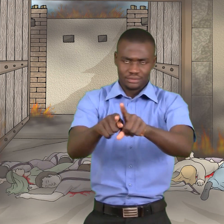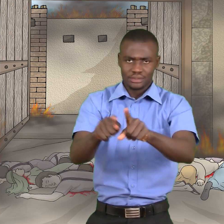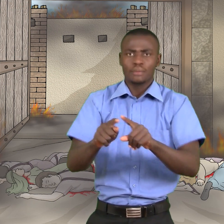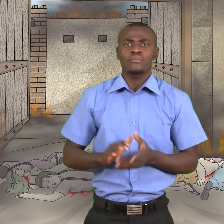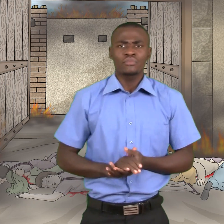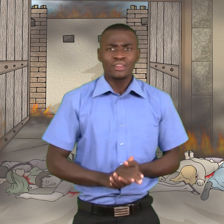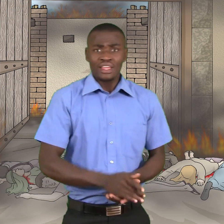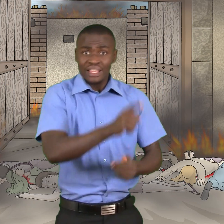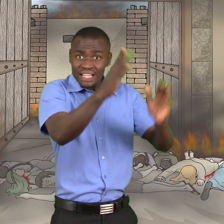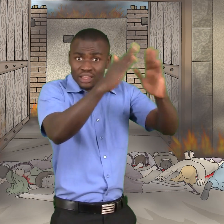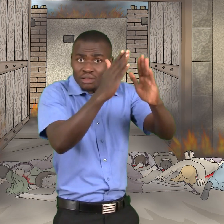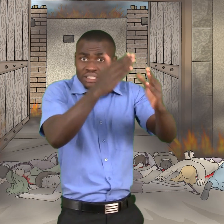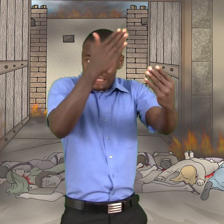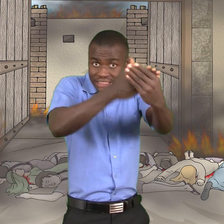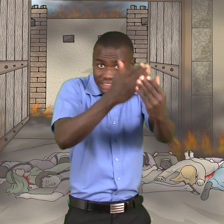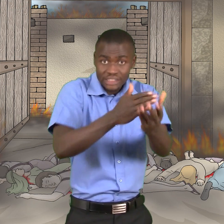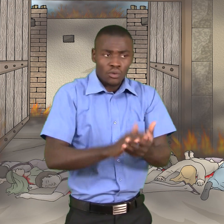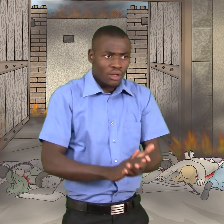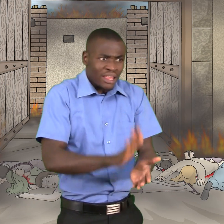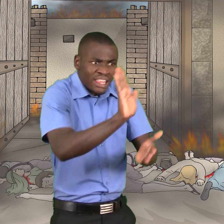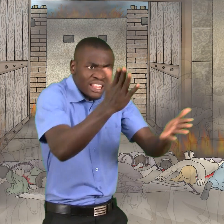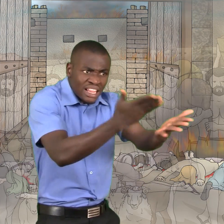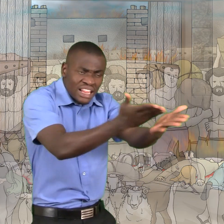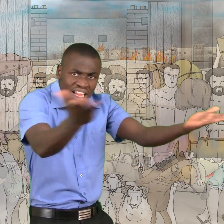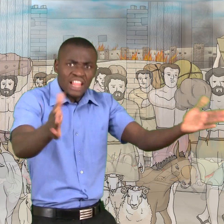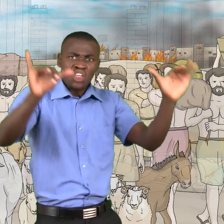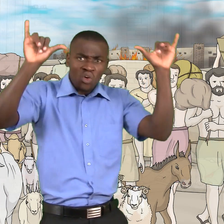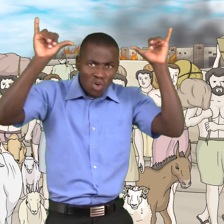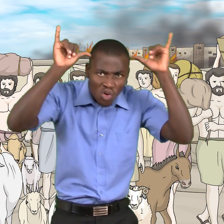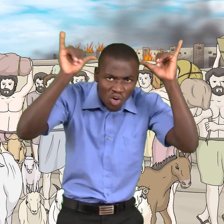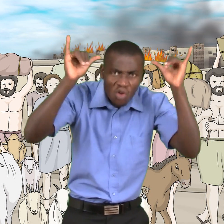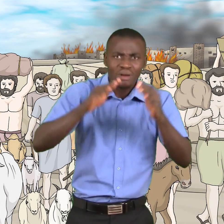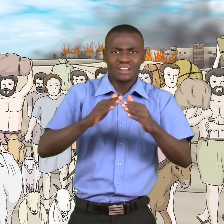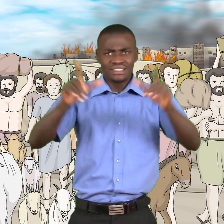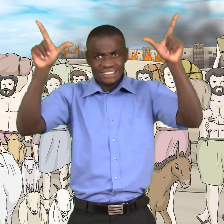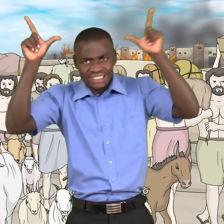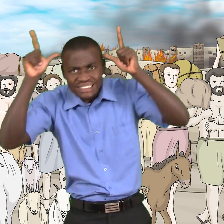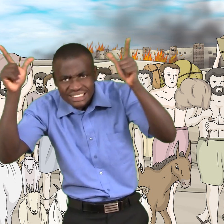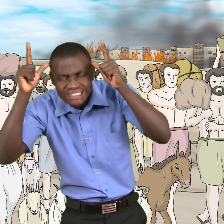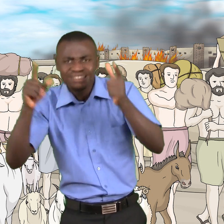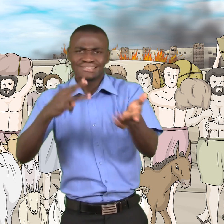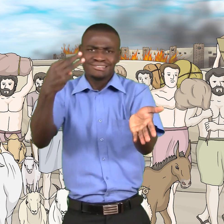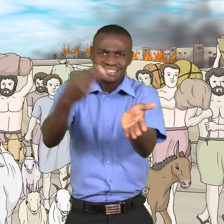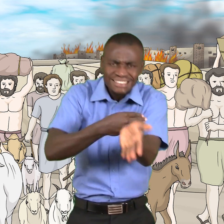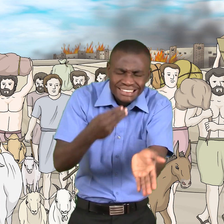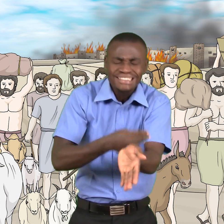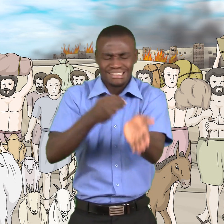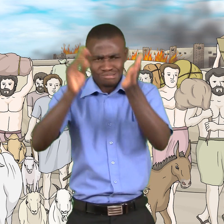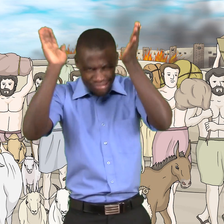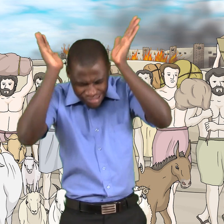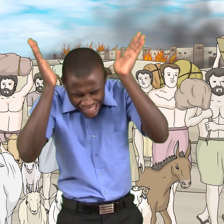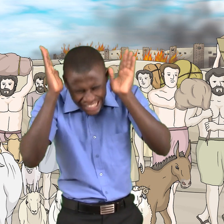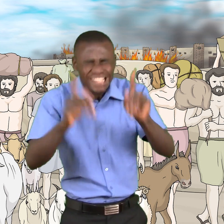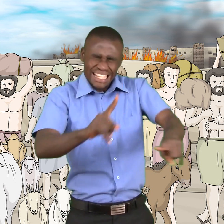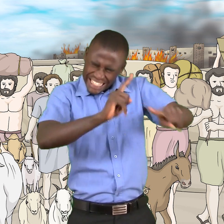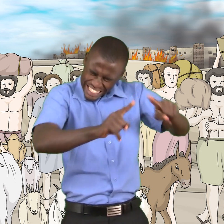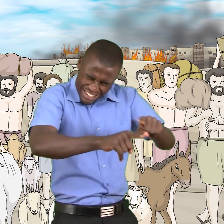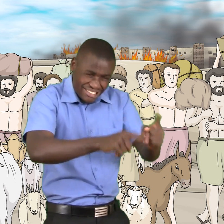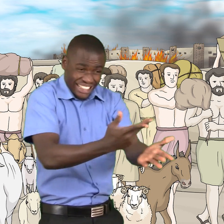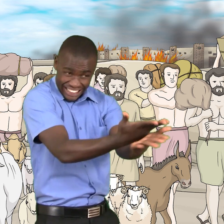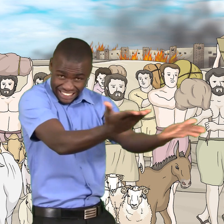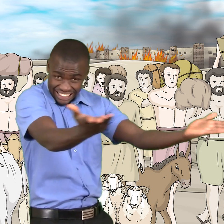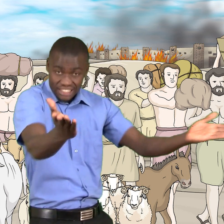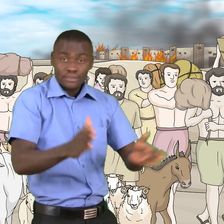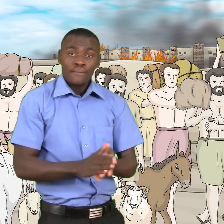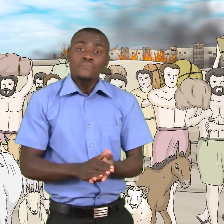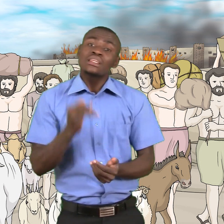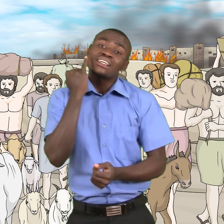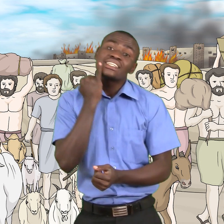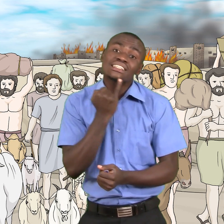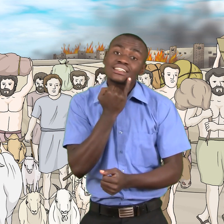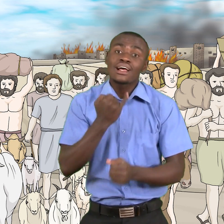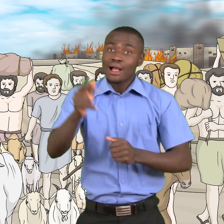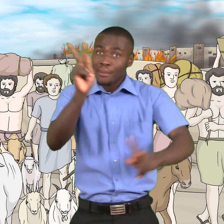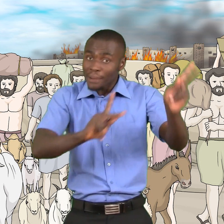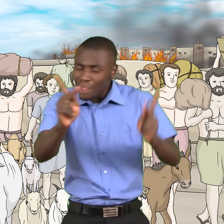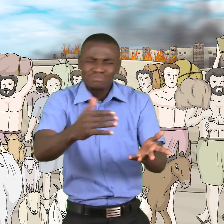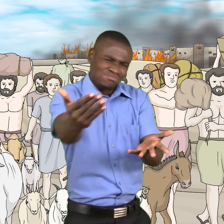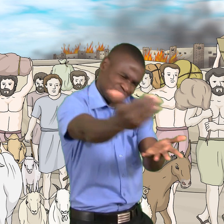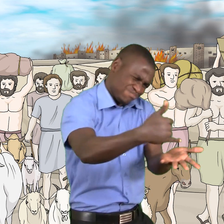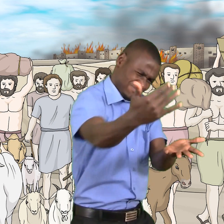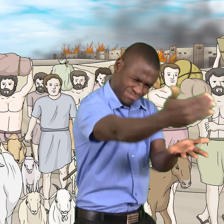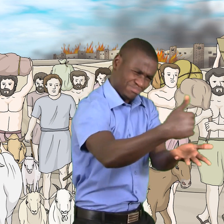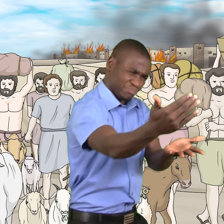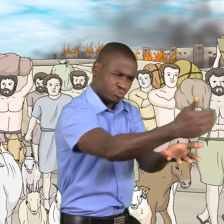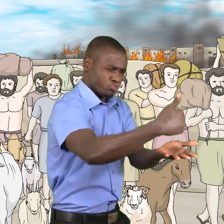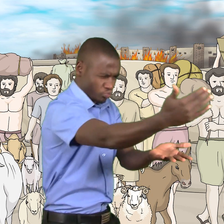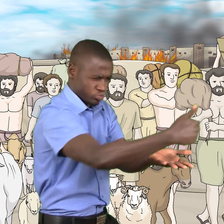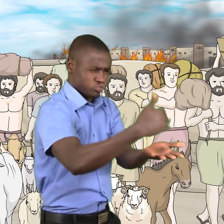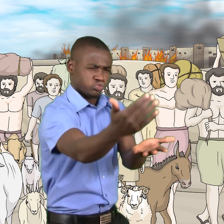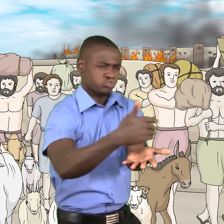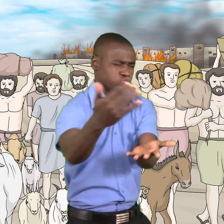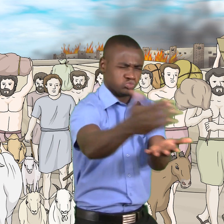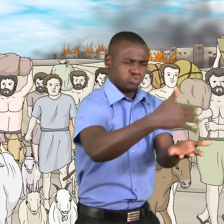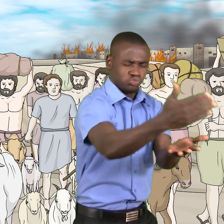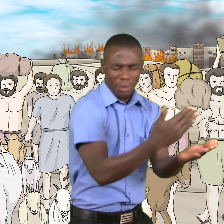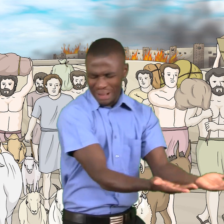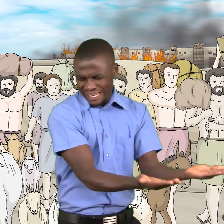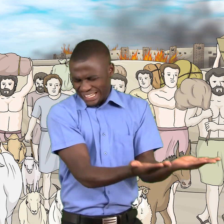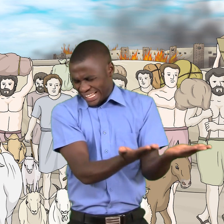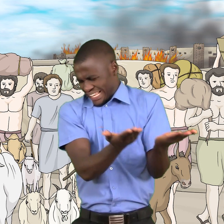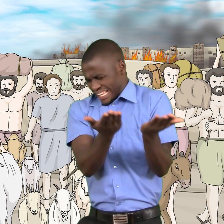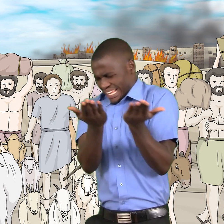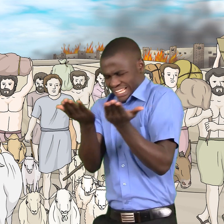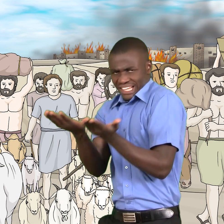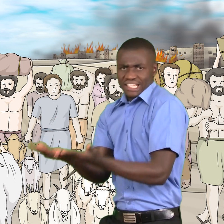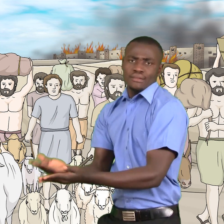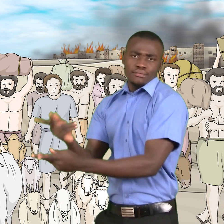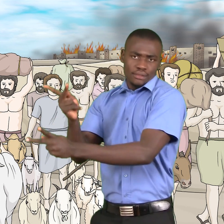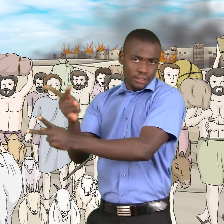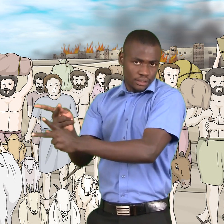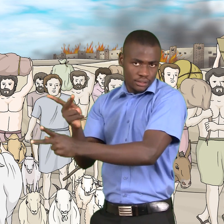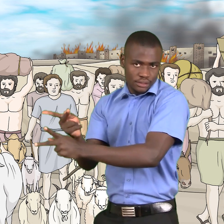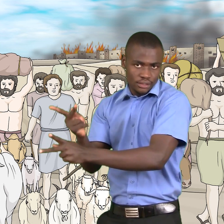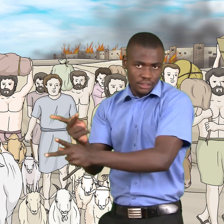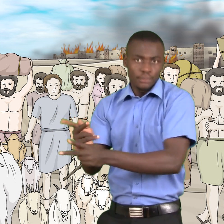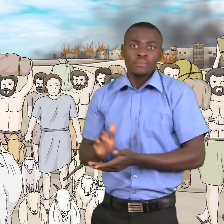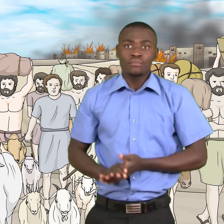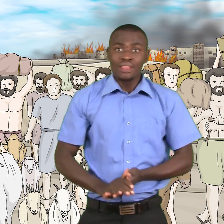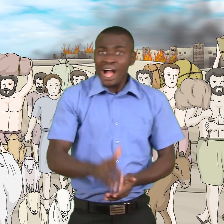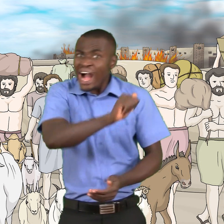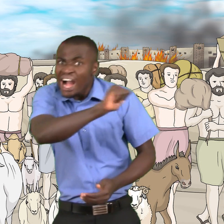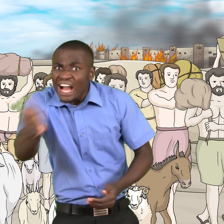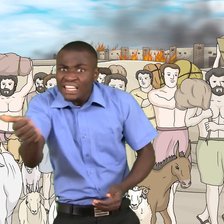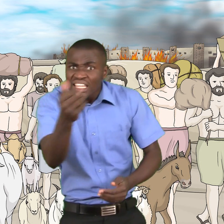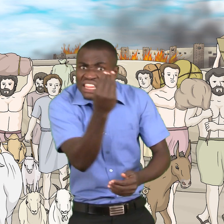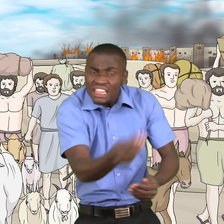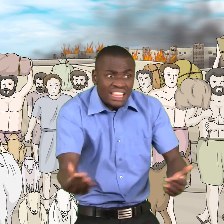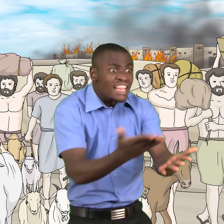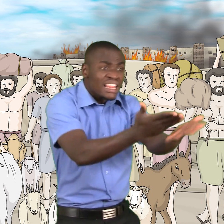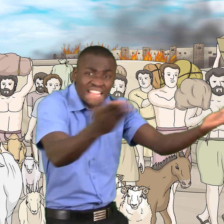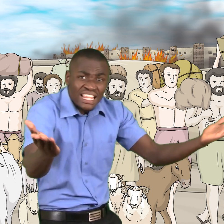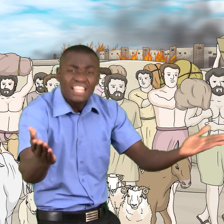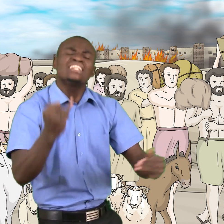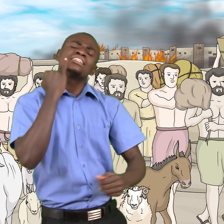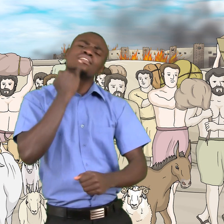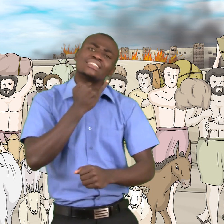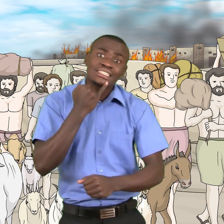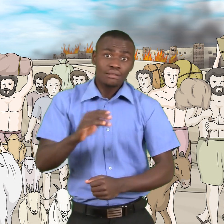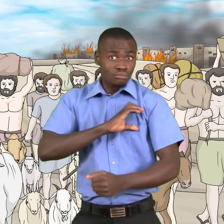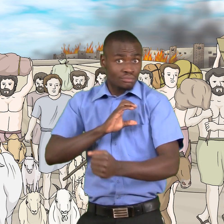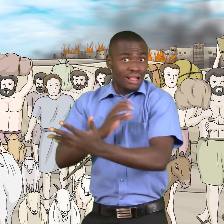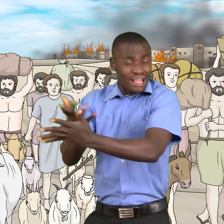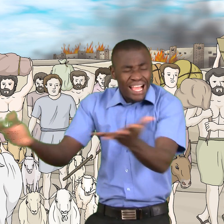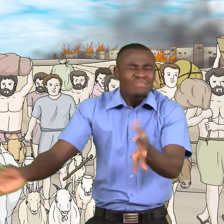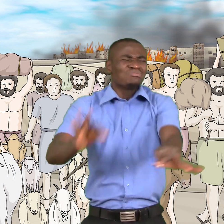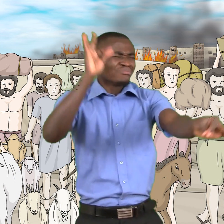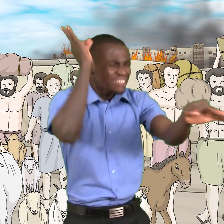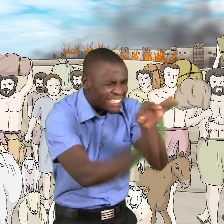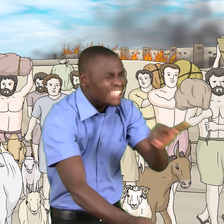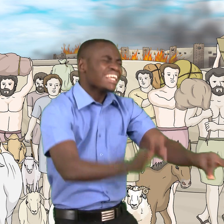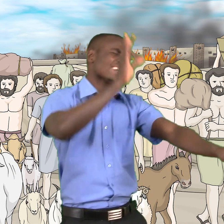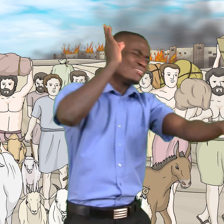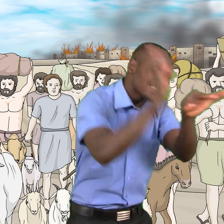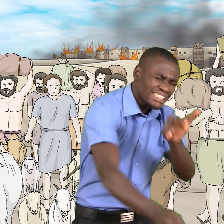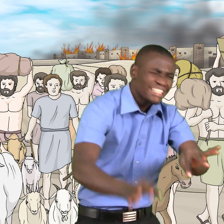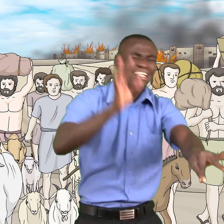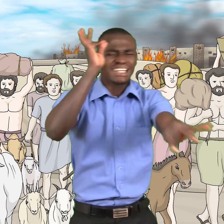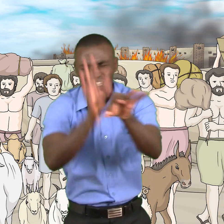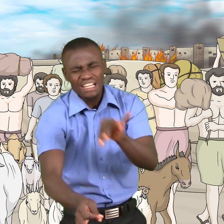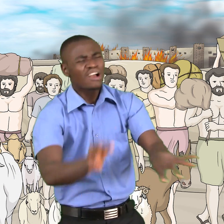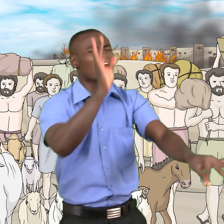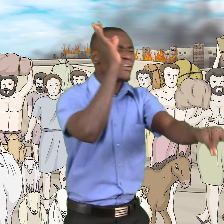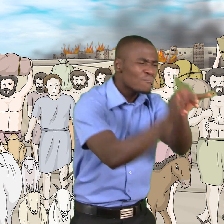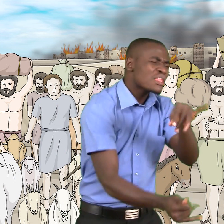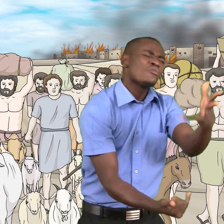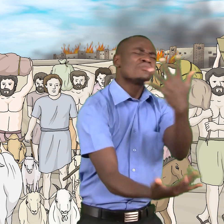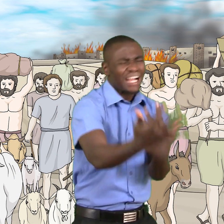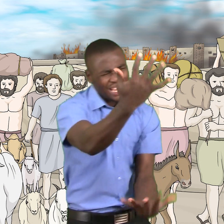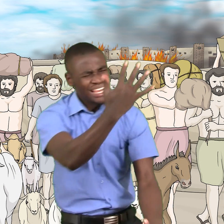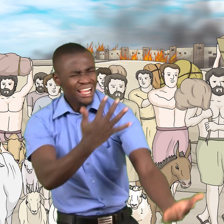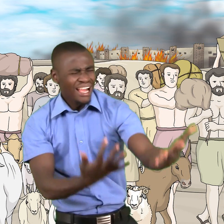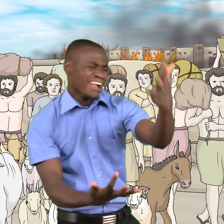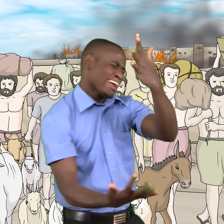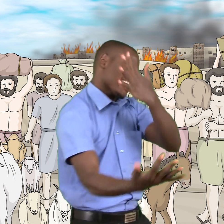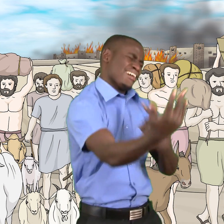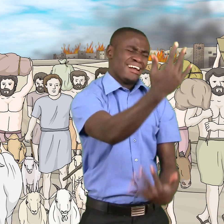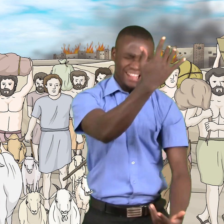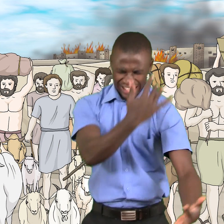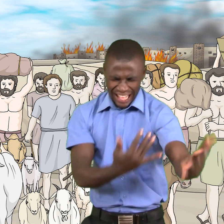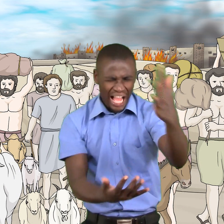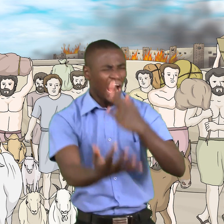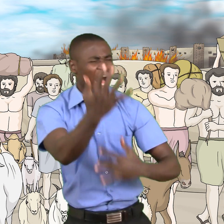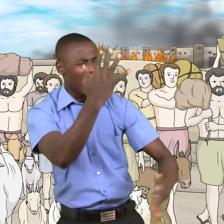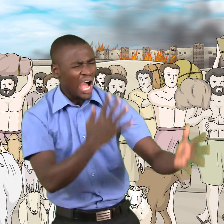Israel took for themselves only the cattle and plunder of that city, as the LORD had commanded Joshua.